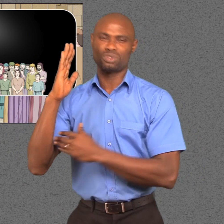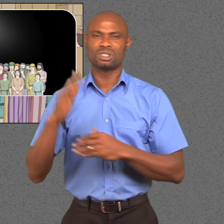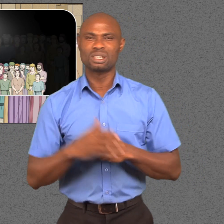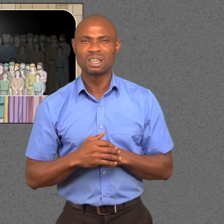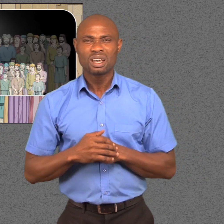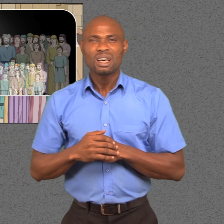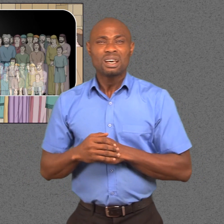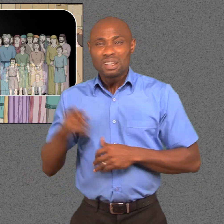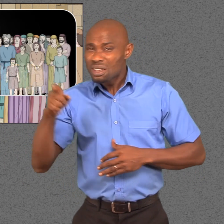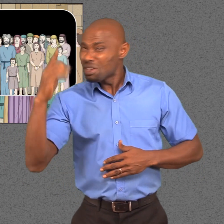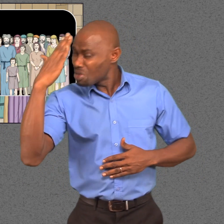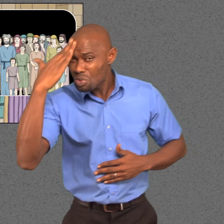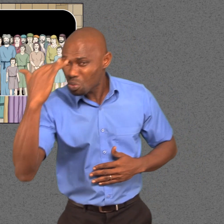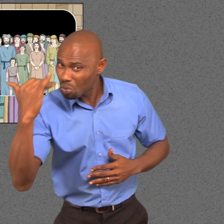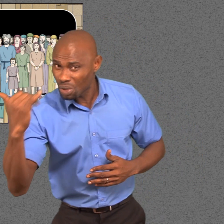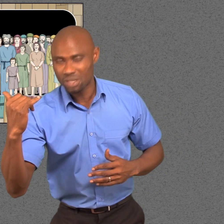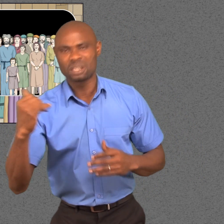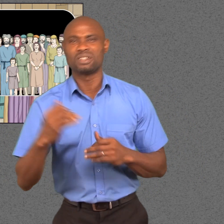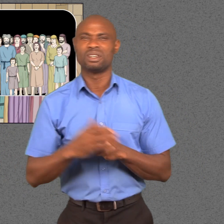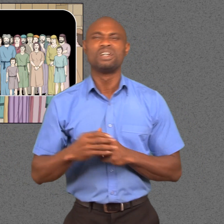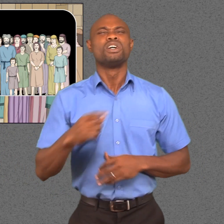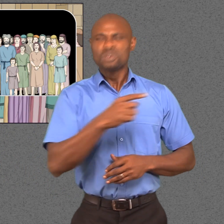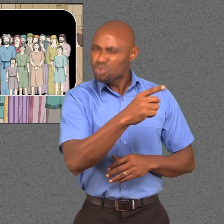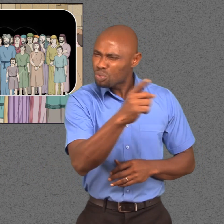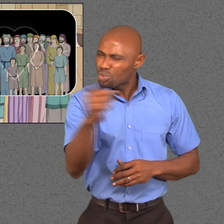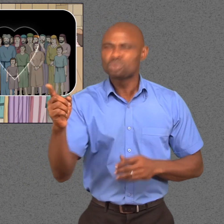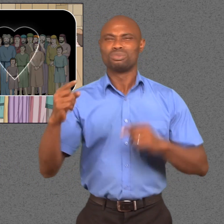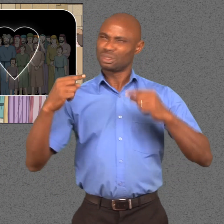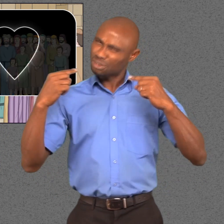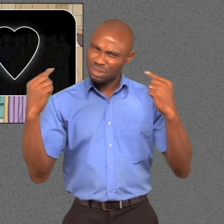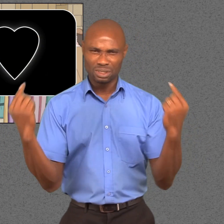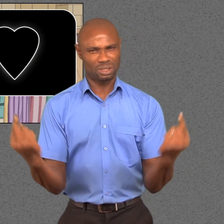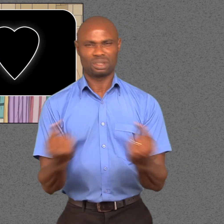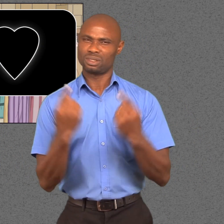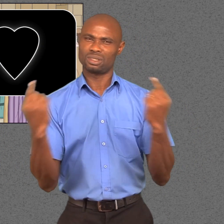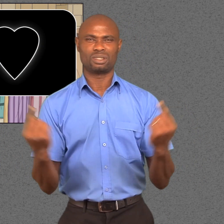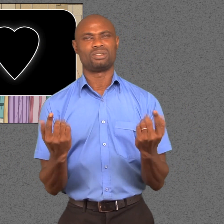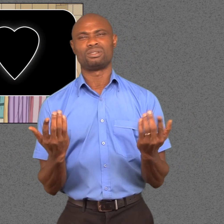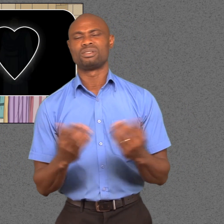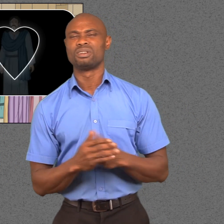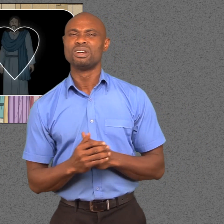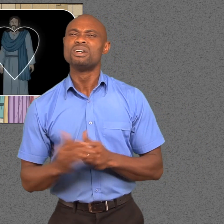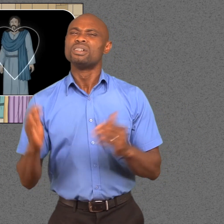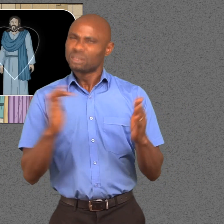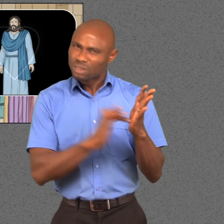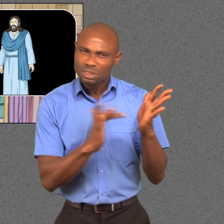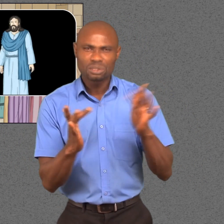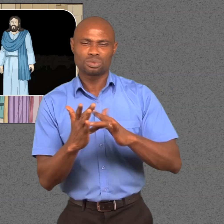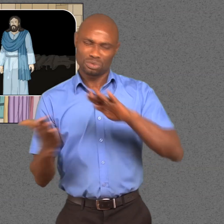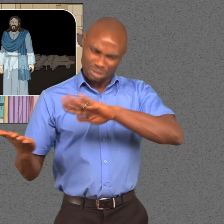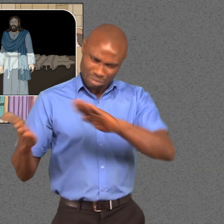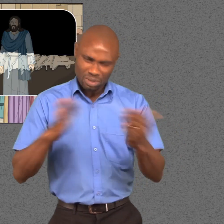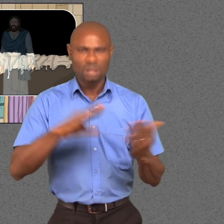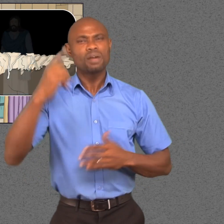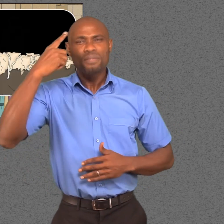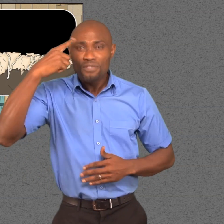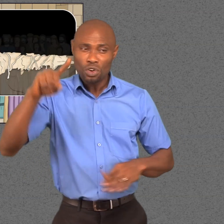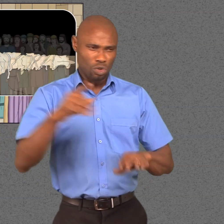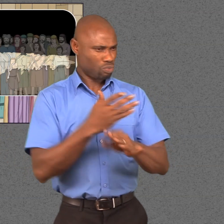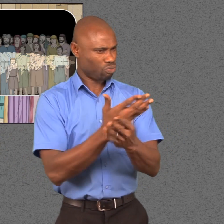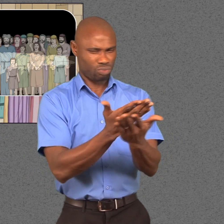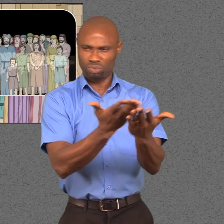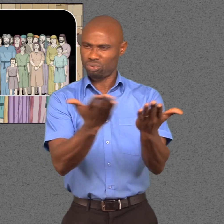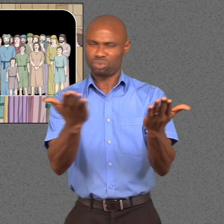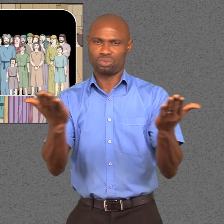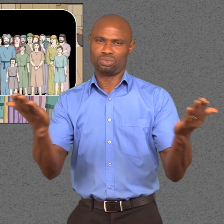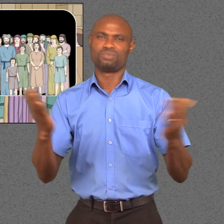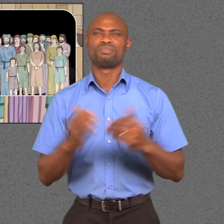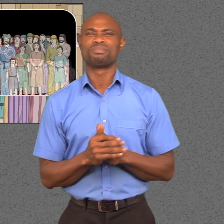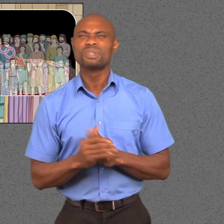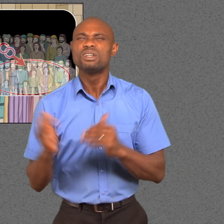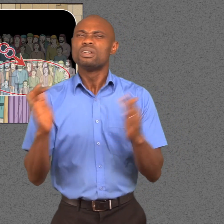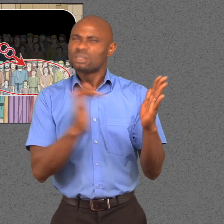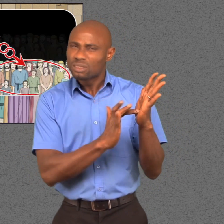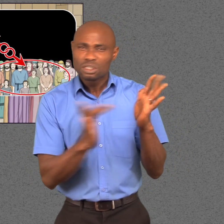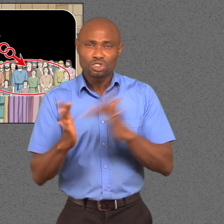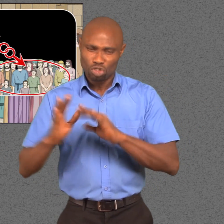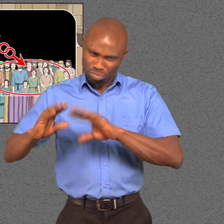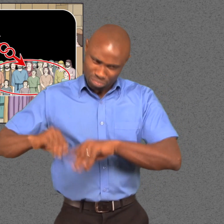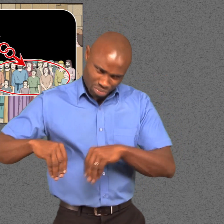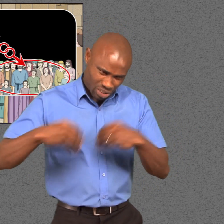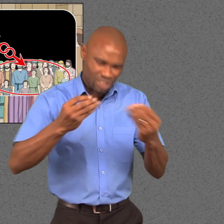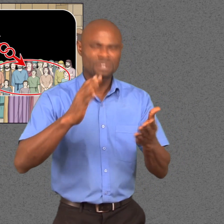You are not your own;